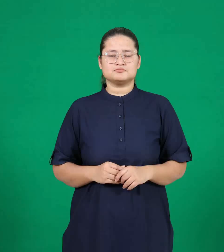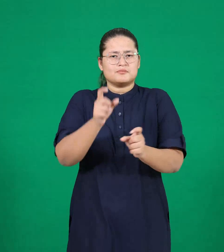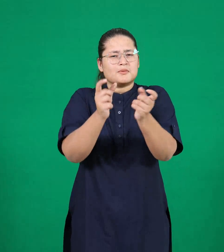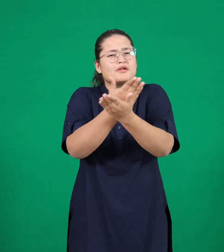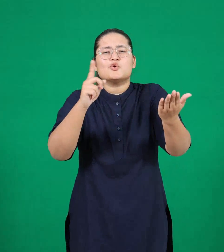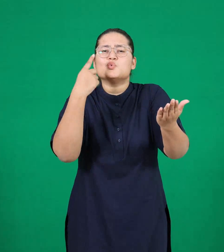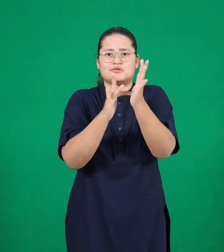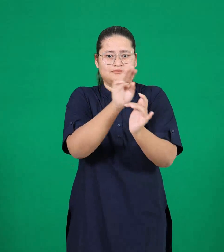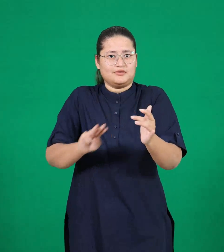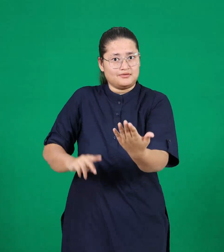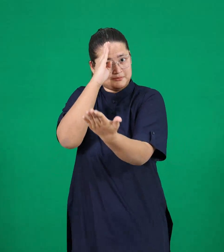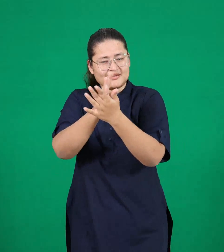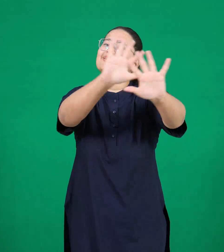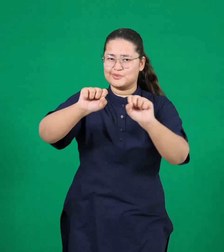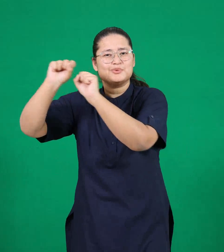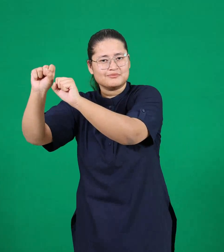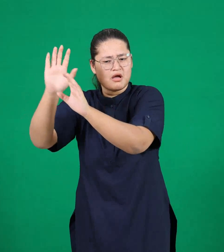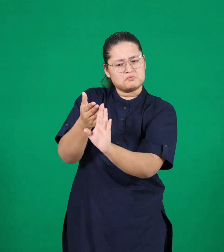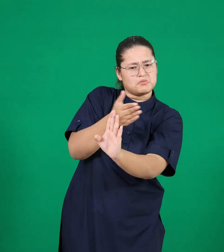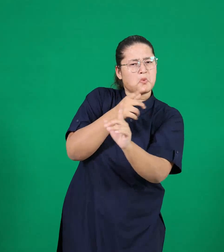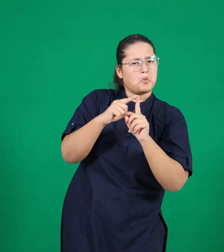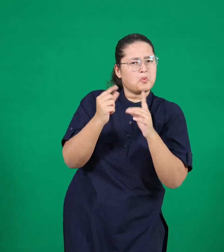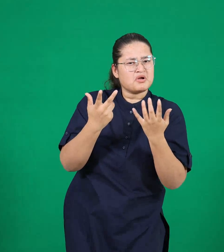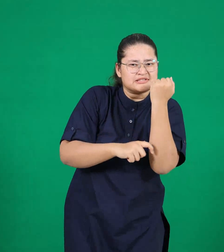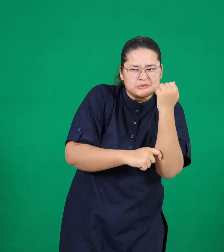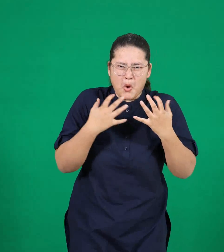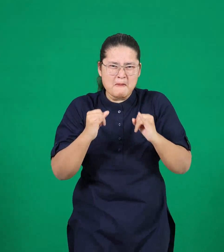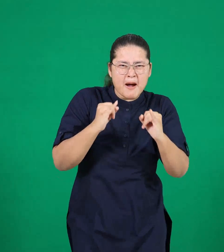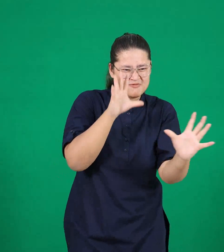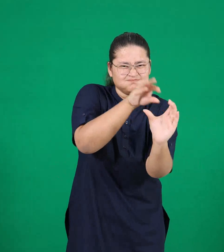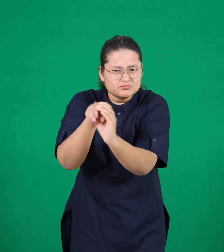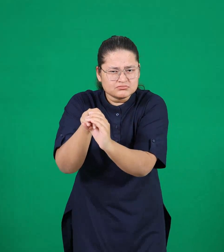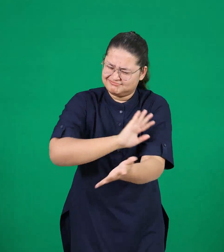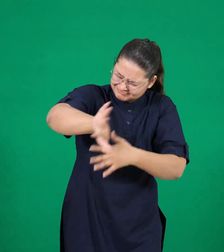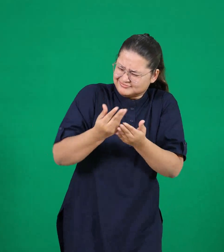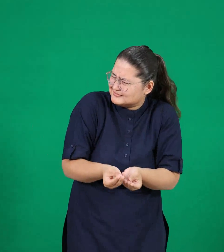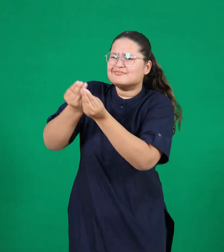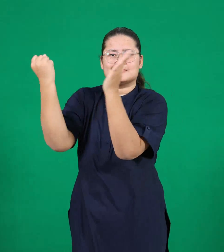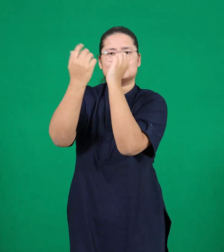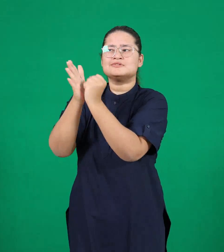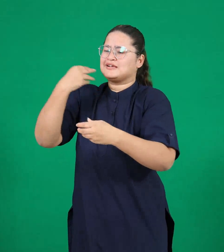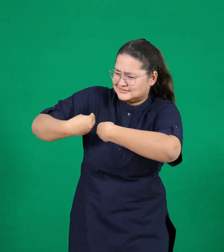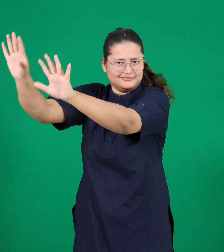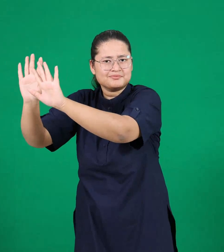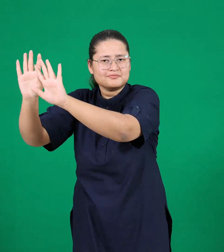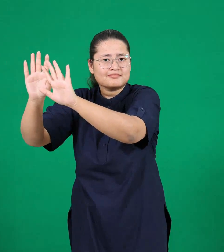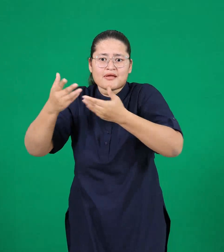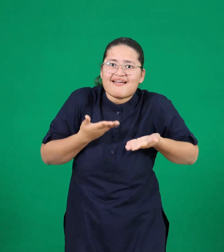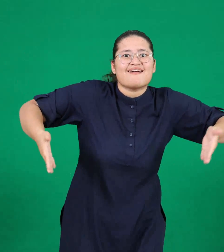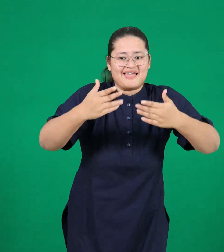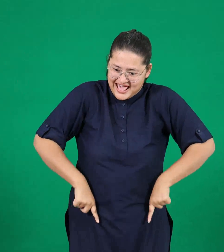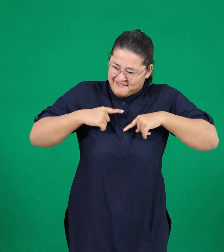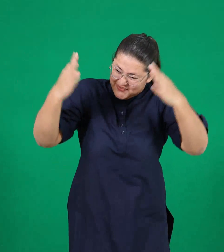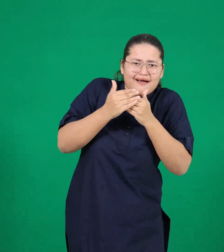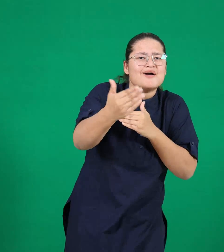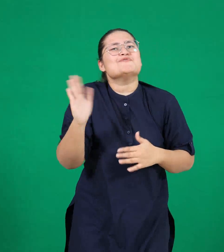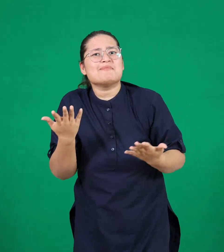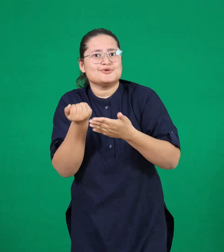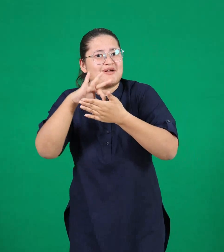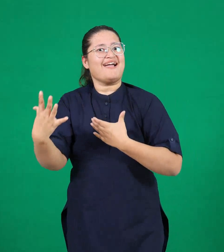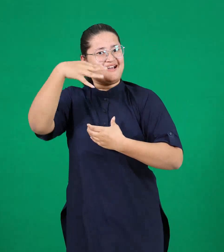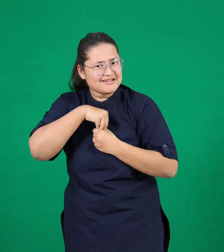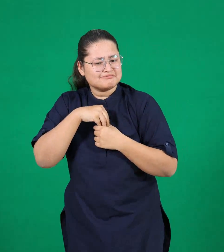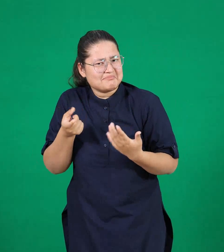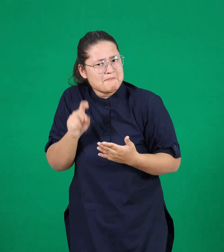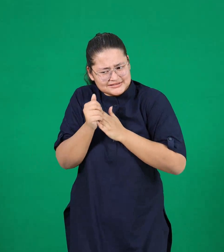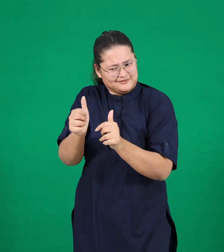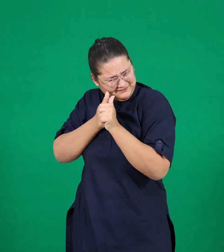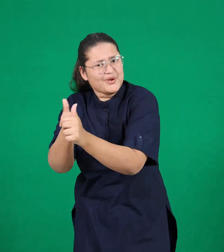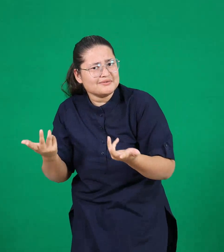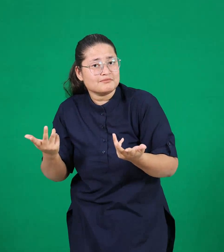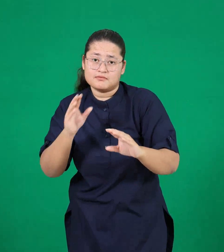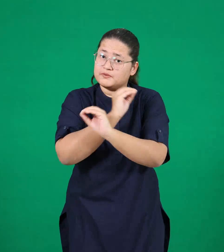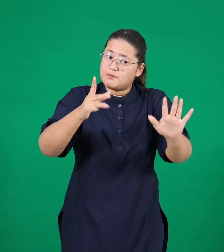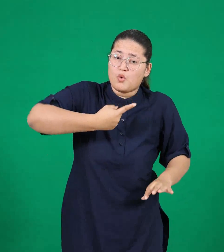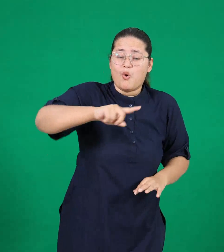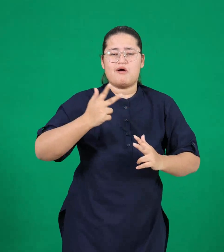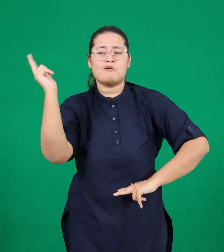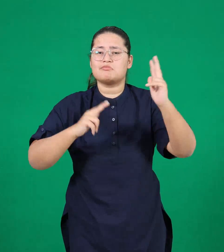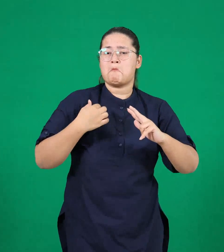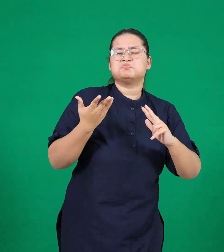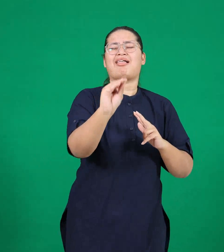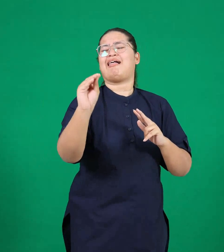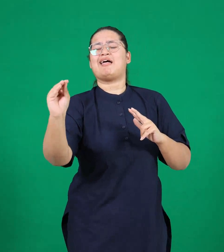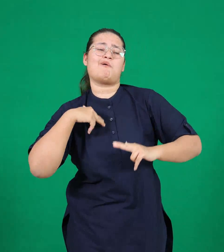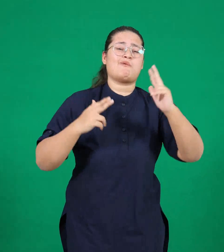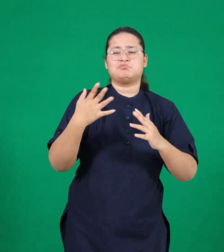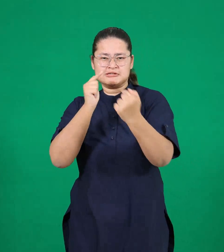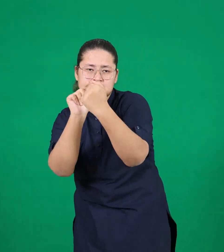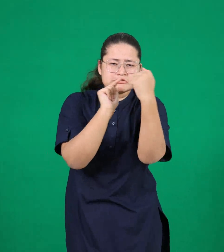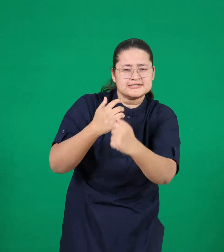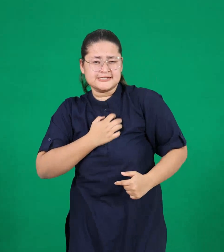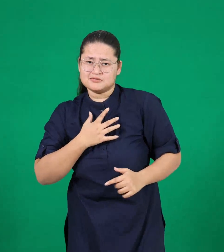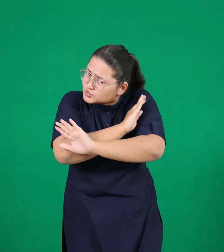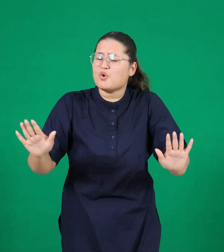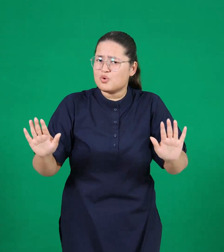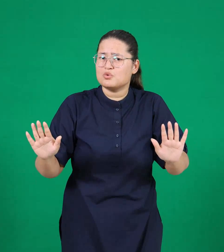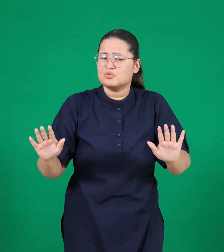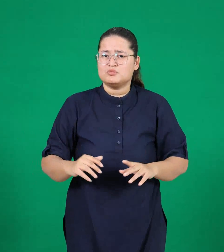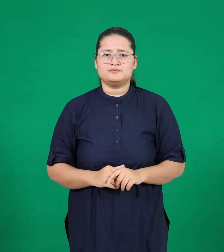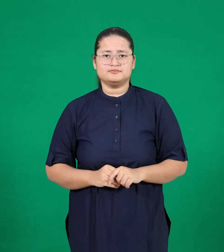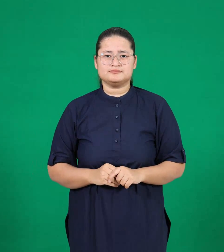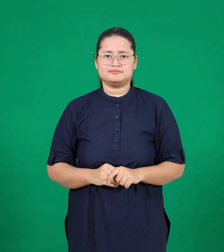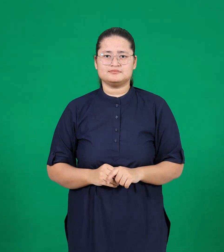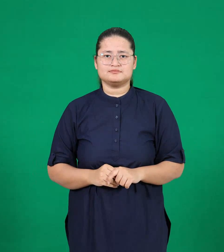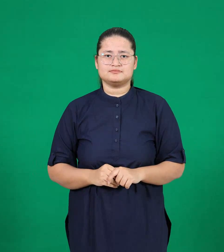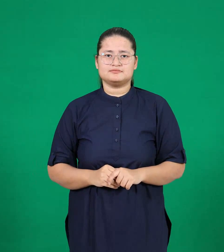Those who belong to Christ Jesus have crucified the flesh with its passions and desires. Since we live by the Spirit, let us walk in step with the Spirit. Let us not become conceited, provoking and envying one another.